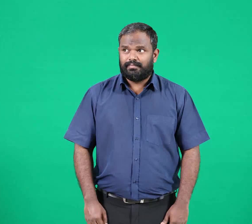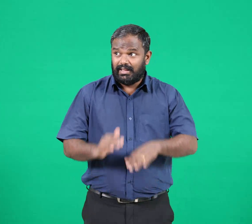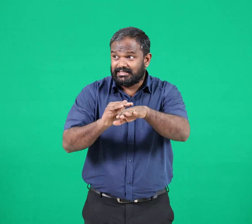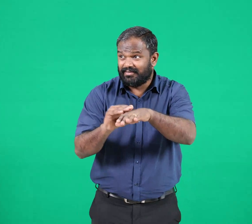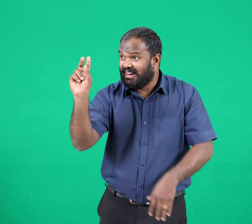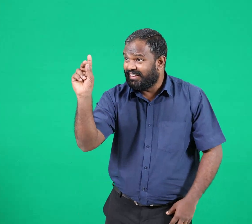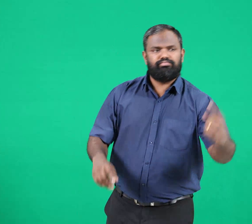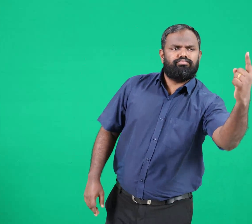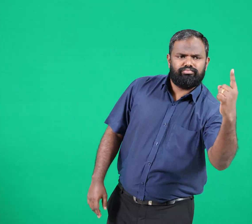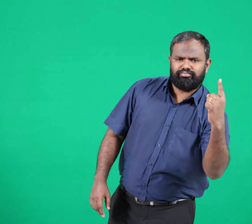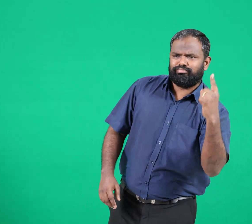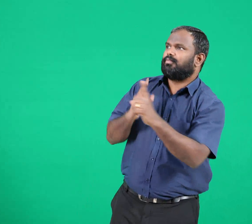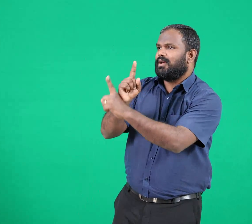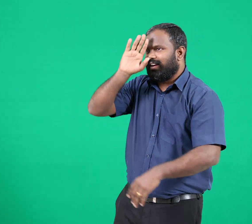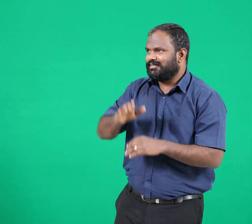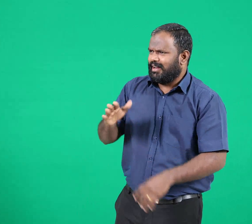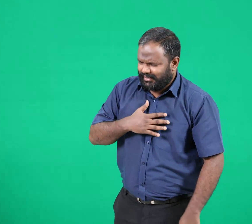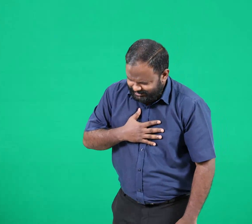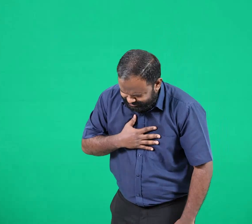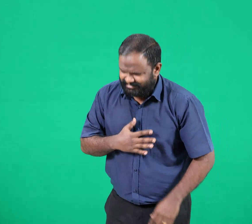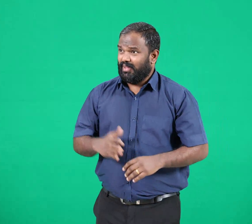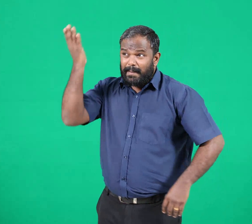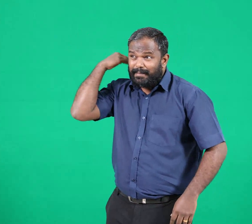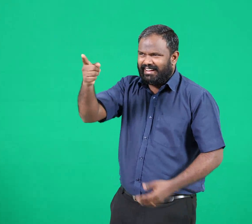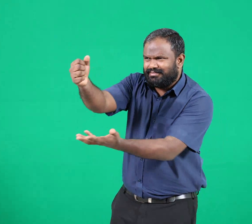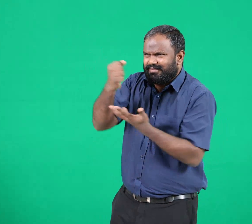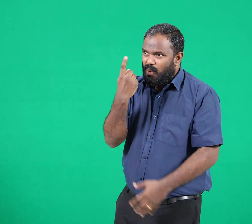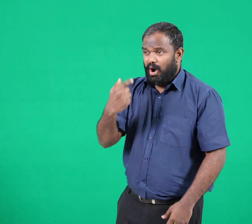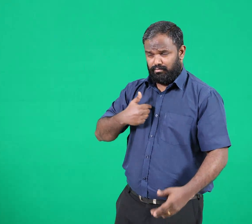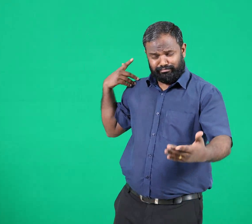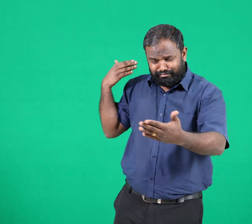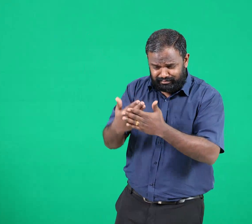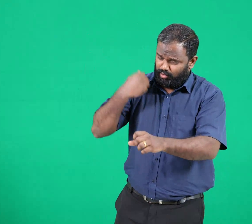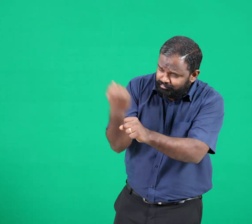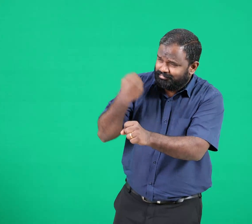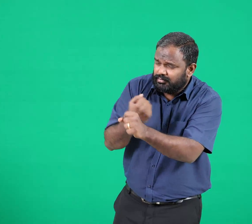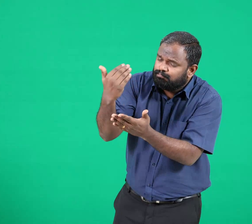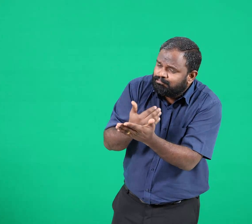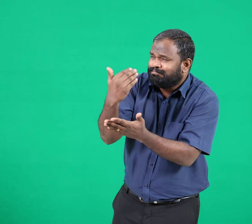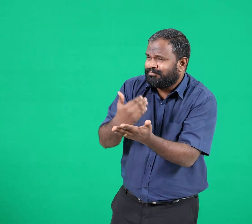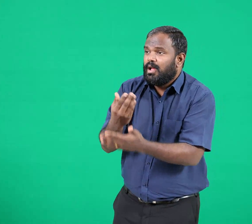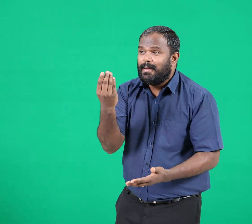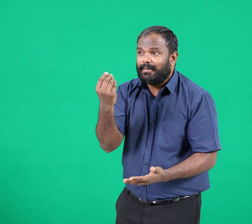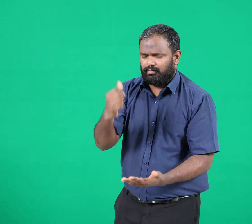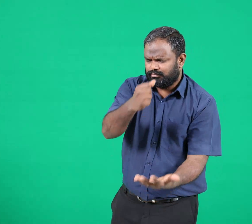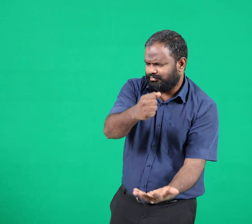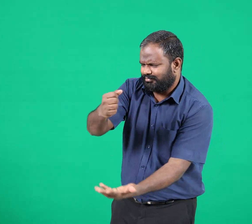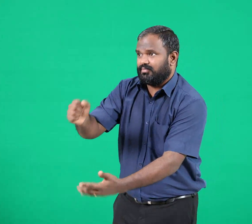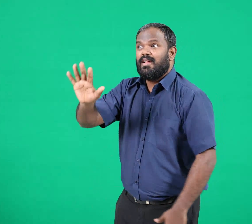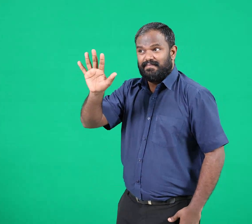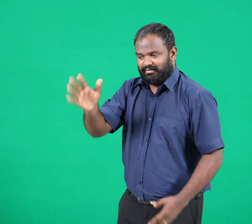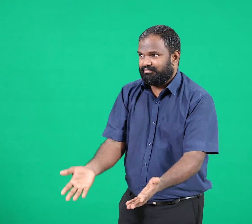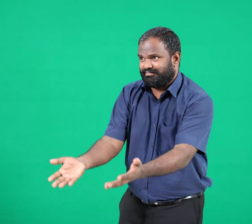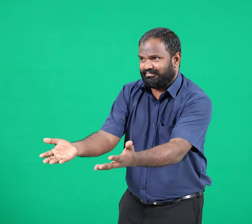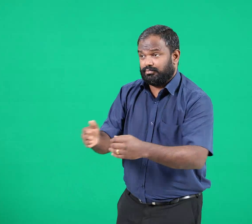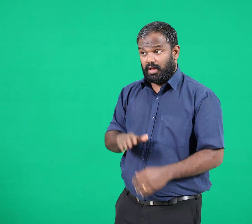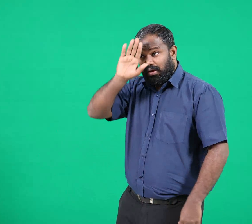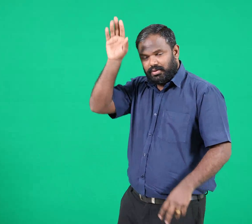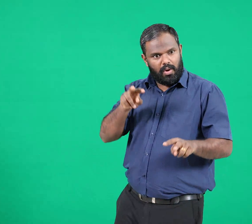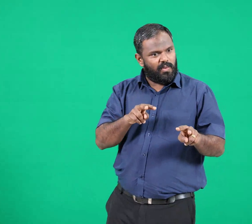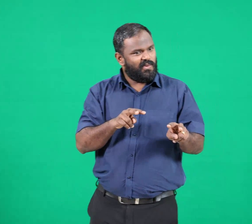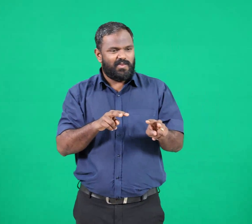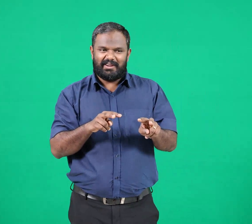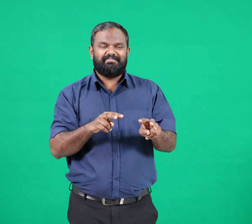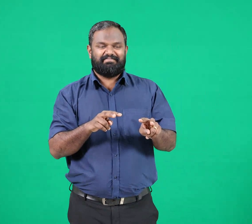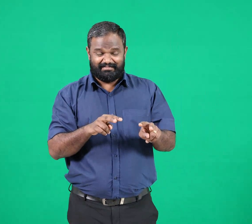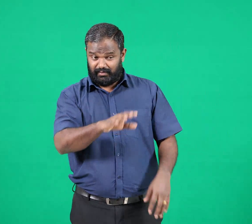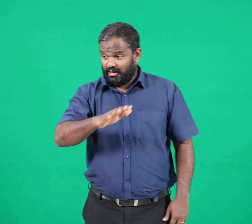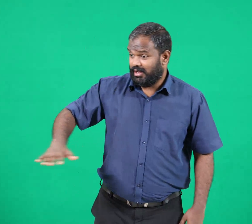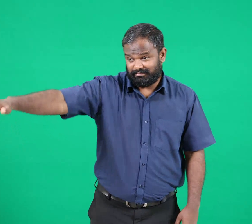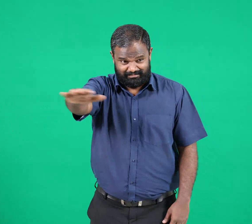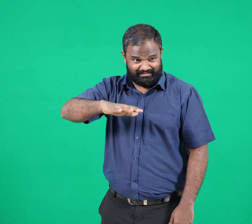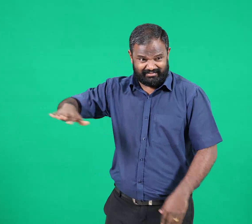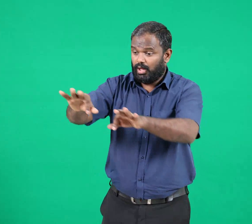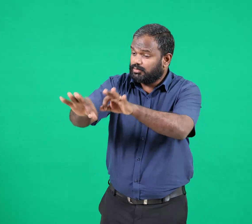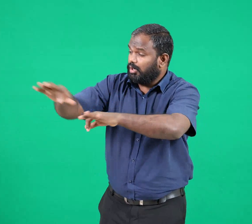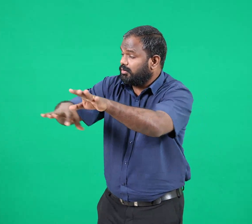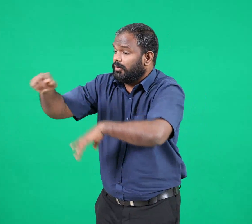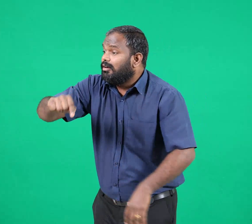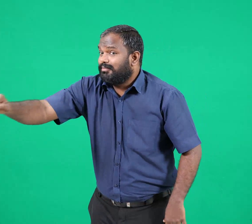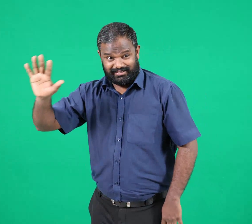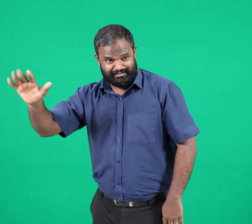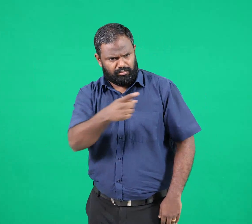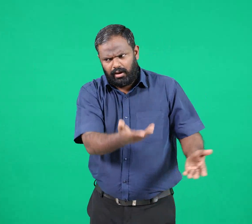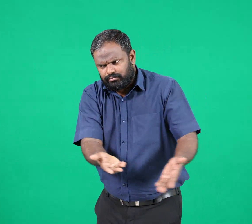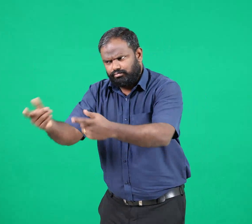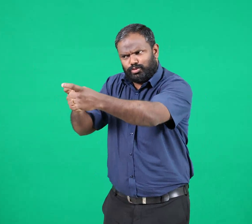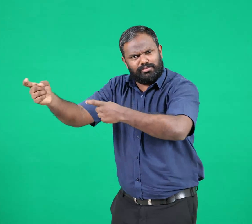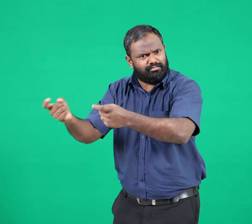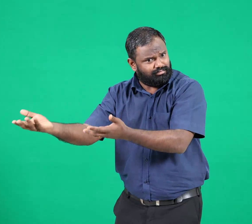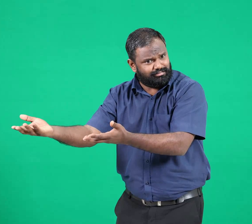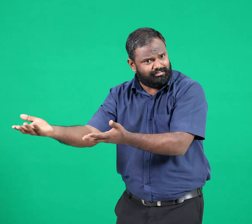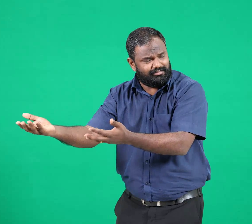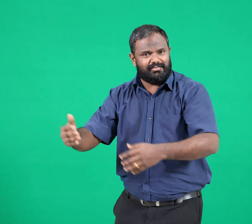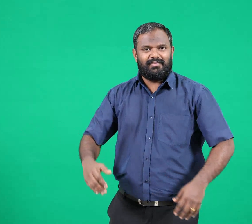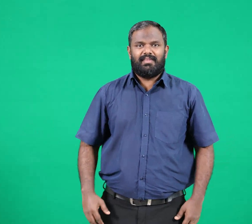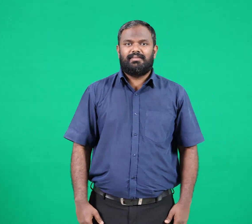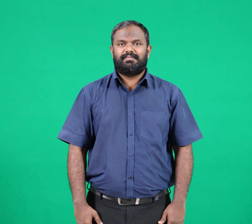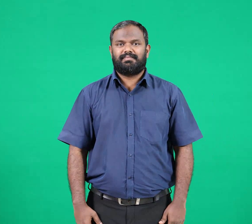The second servant came and said, ' Master, your mina has made five minas.' And to this one he said, ' You shall have authority over five cities.'